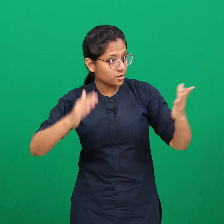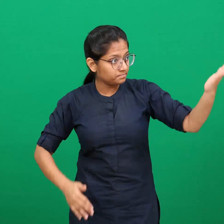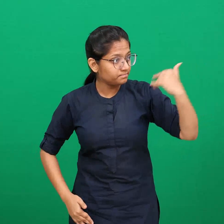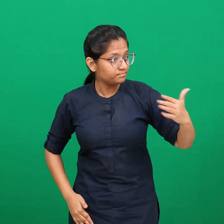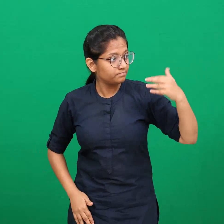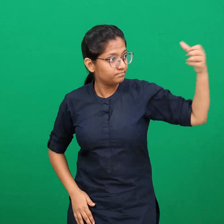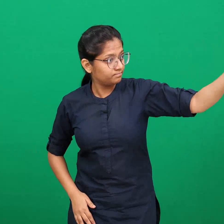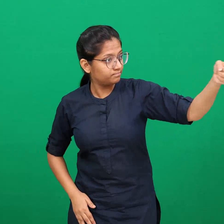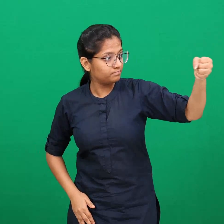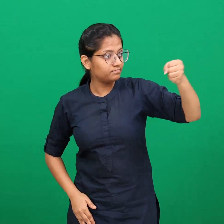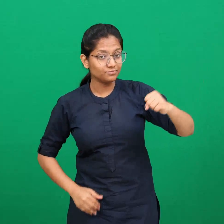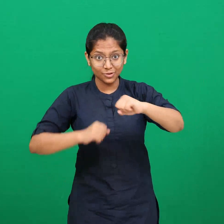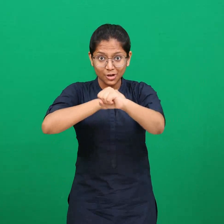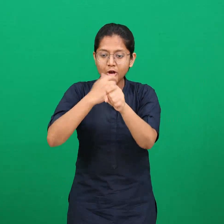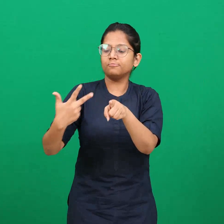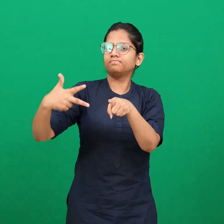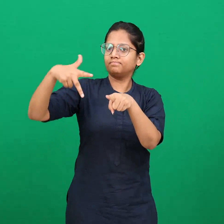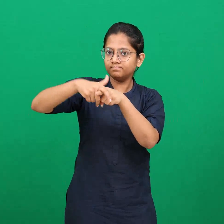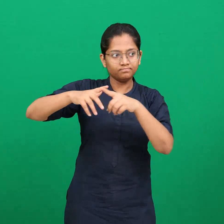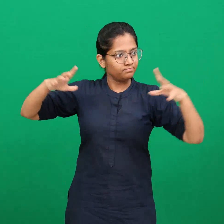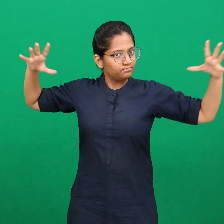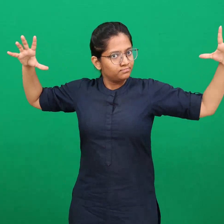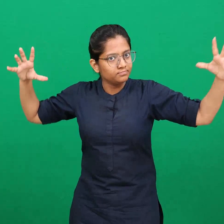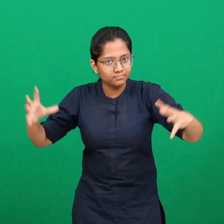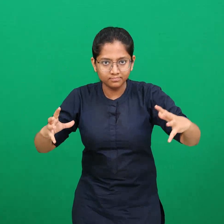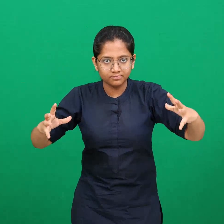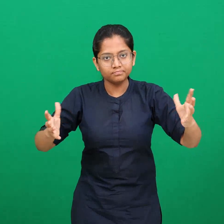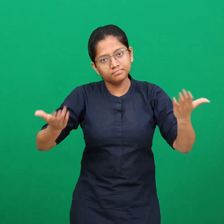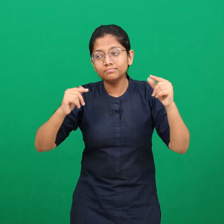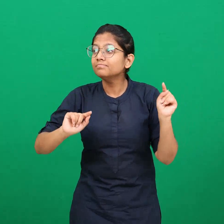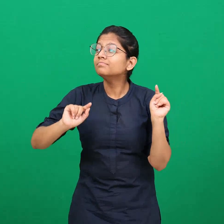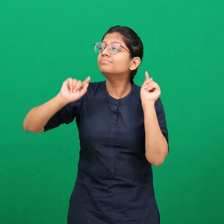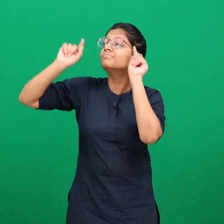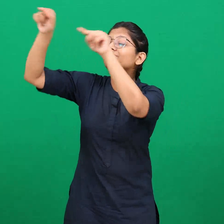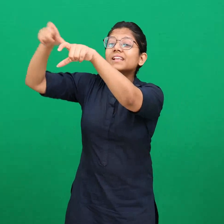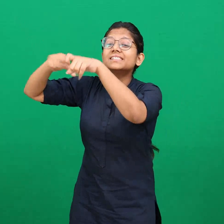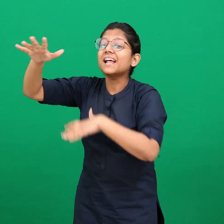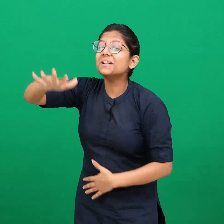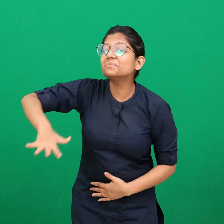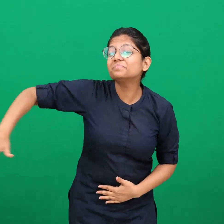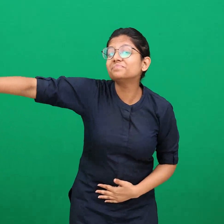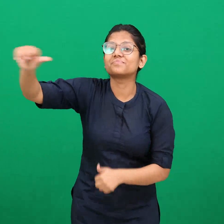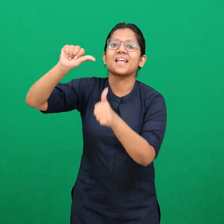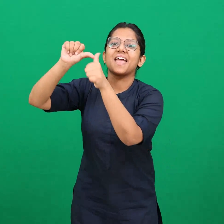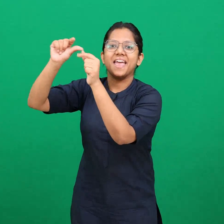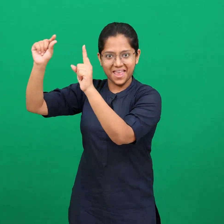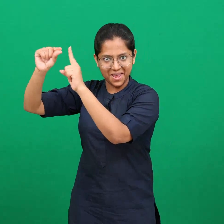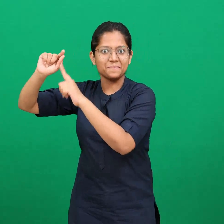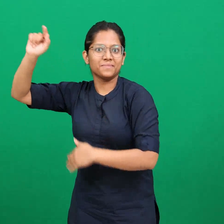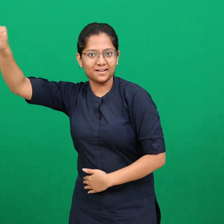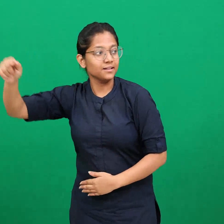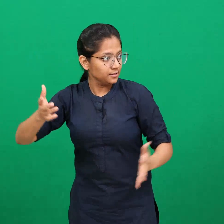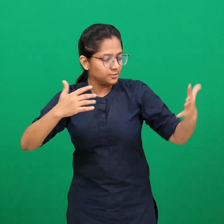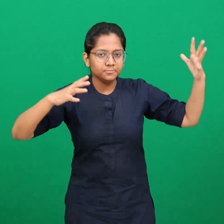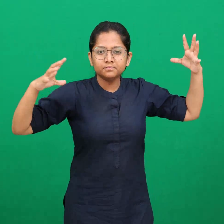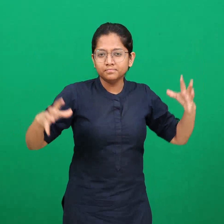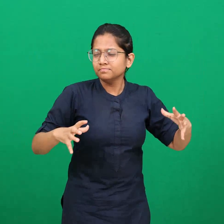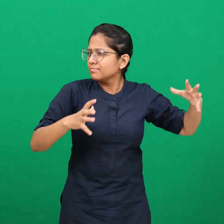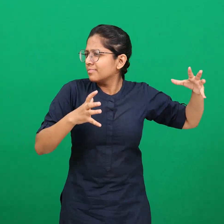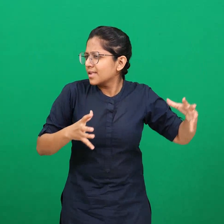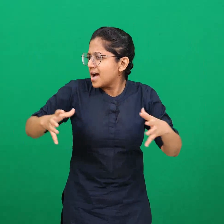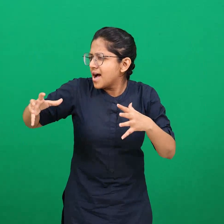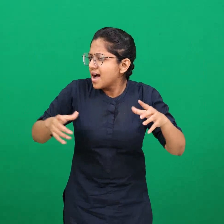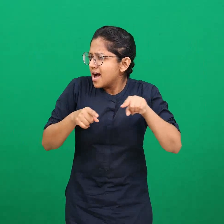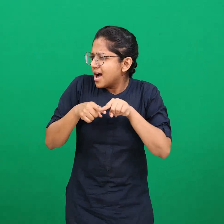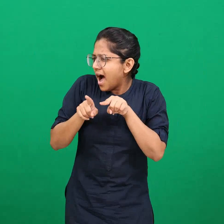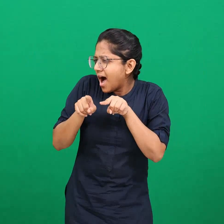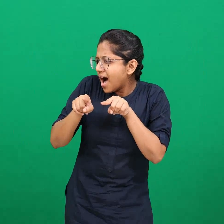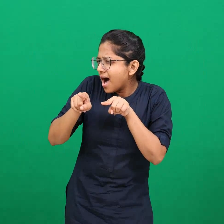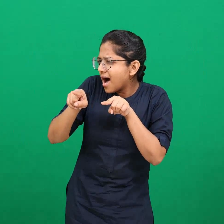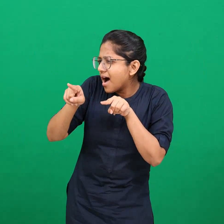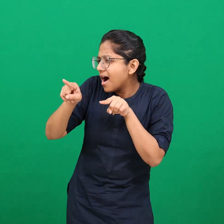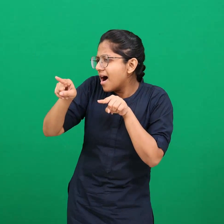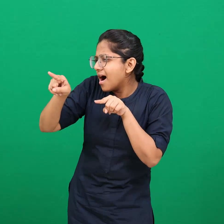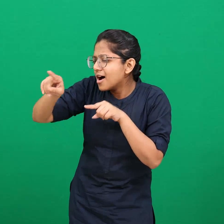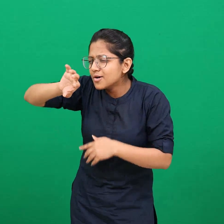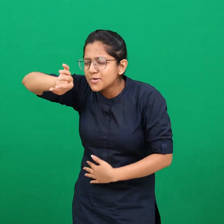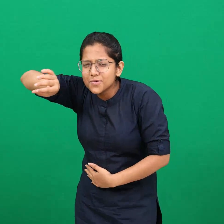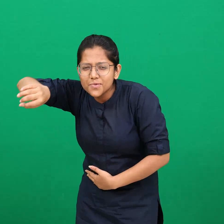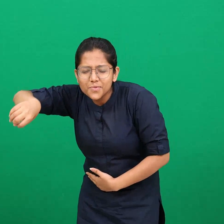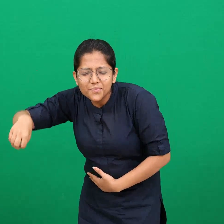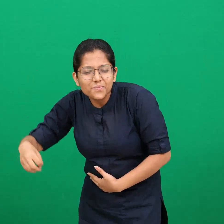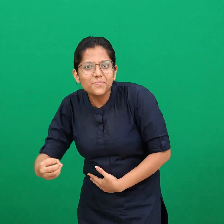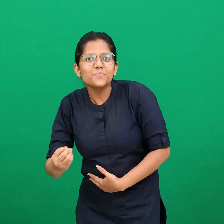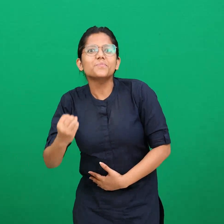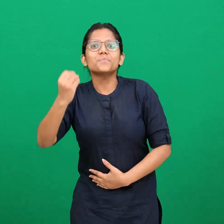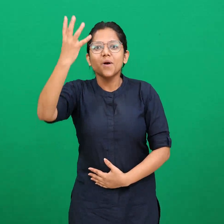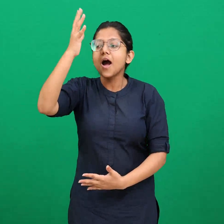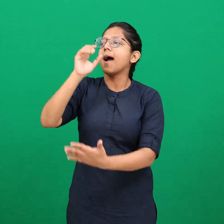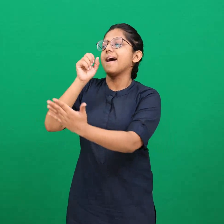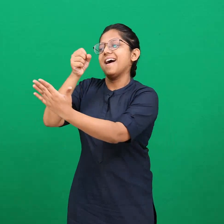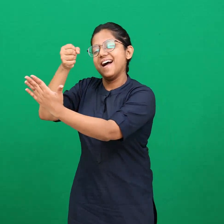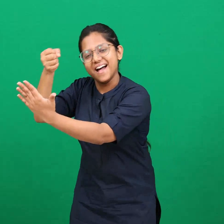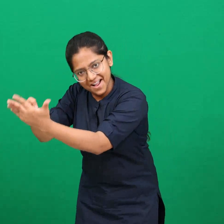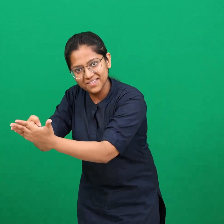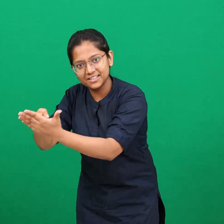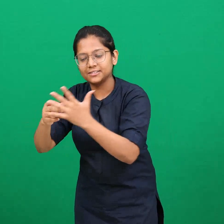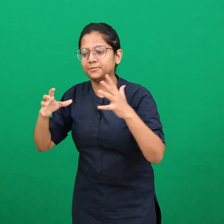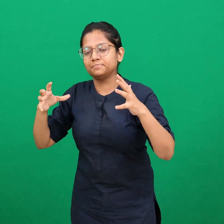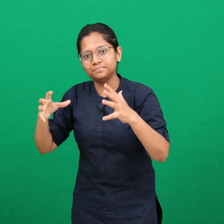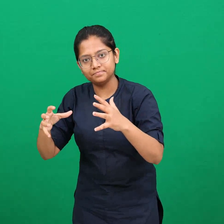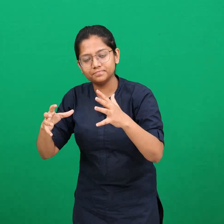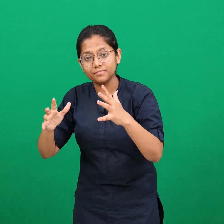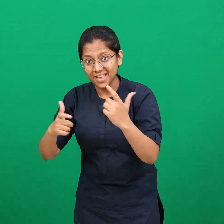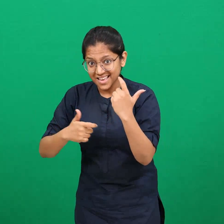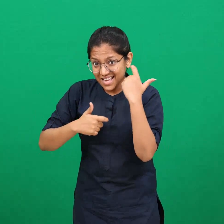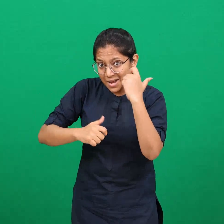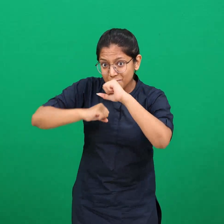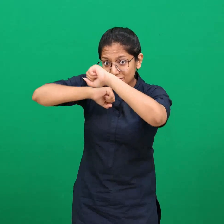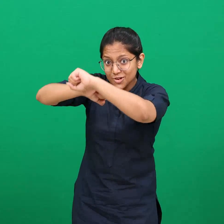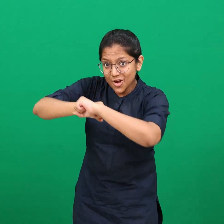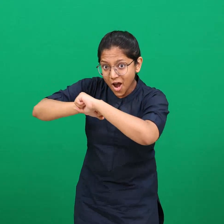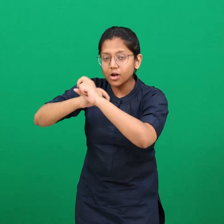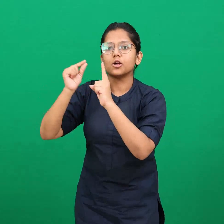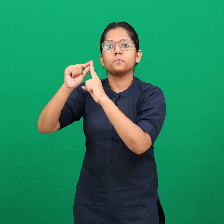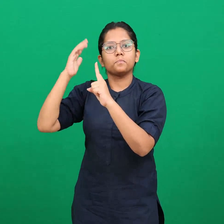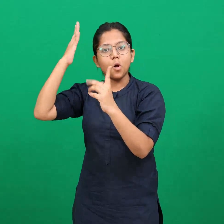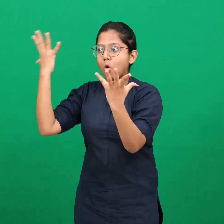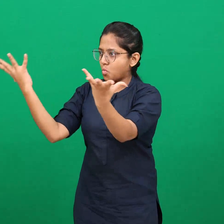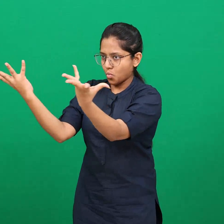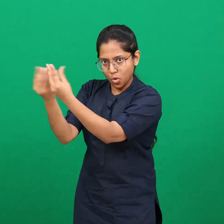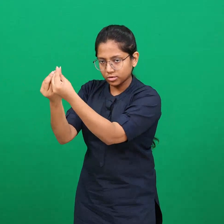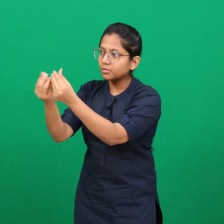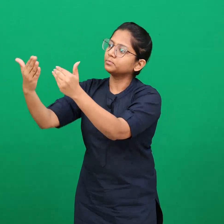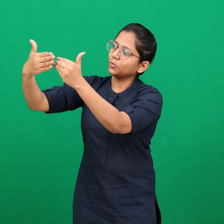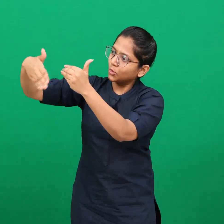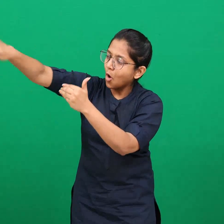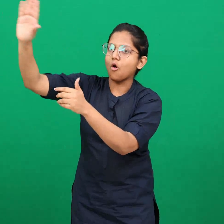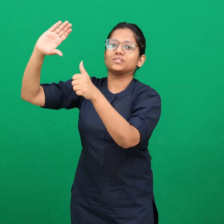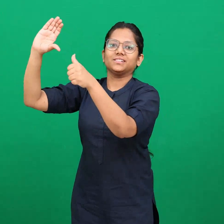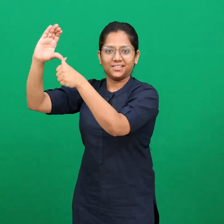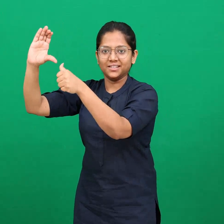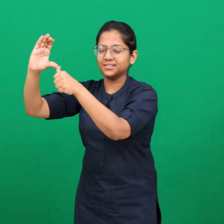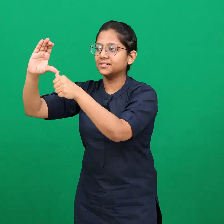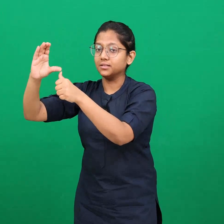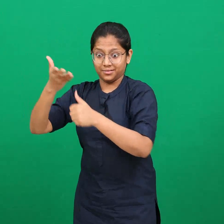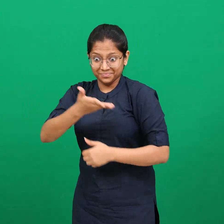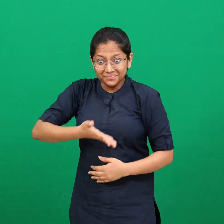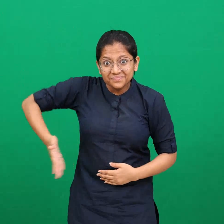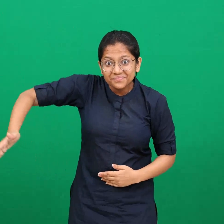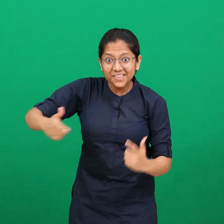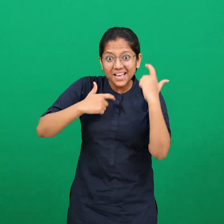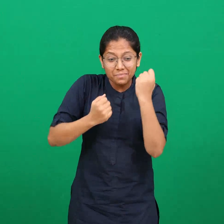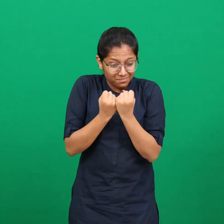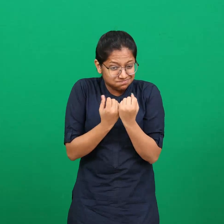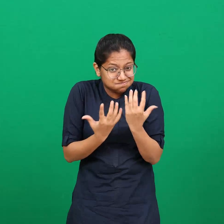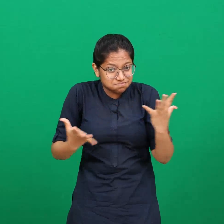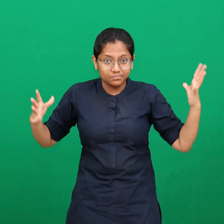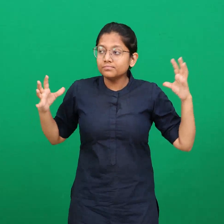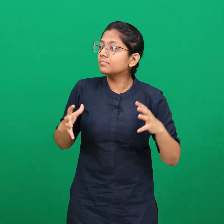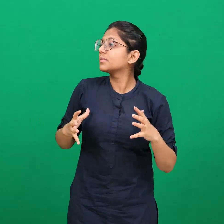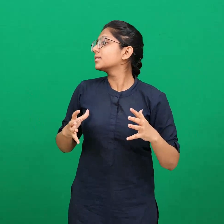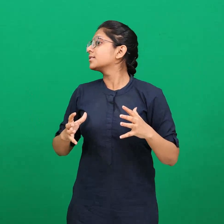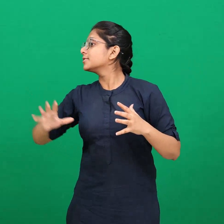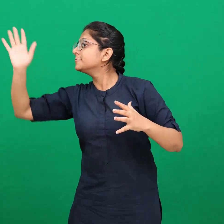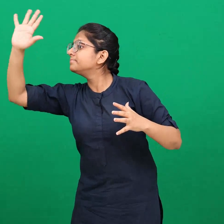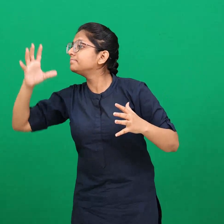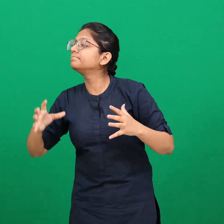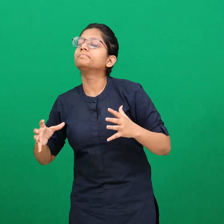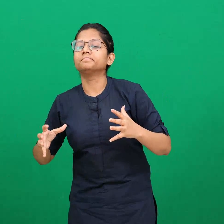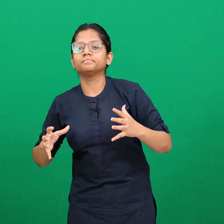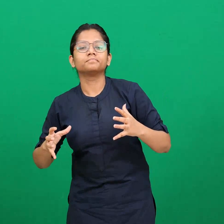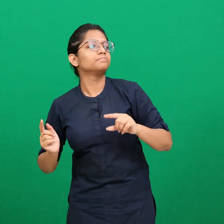The next day they returned to the barracks and let the horsemen go on with him.